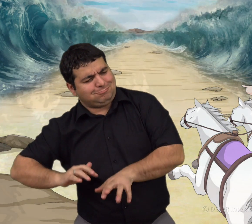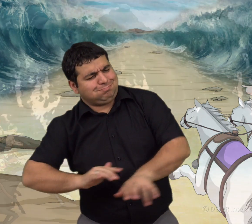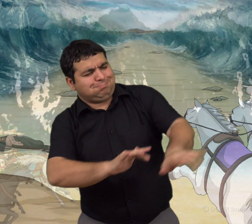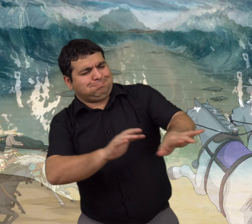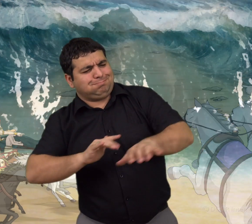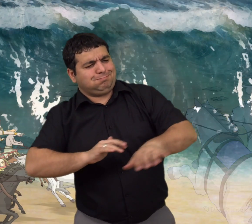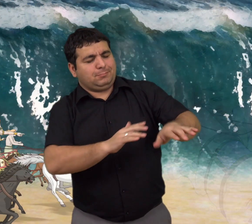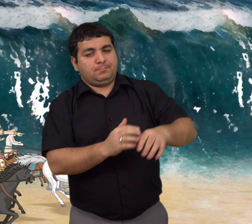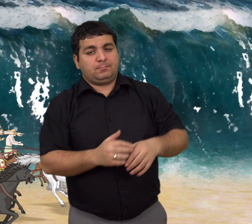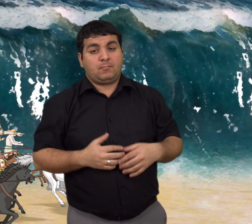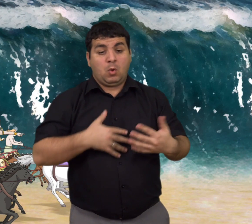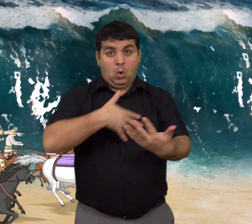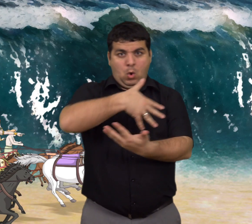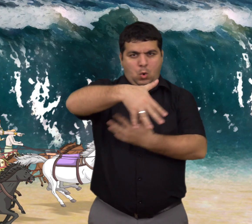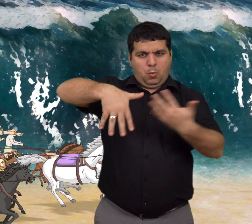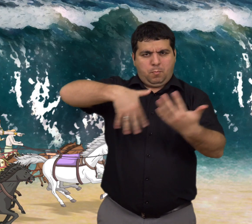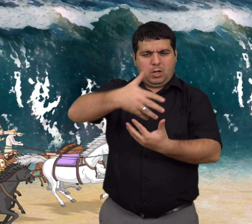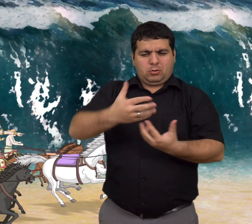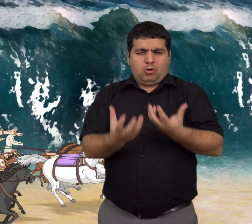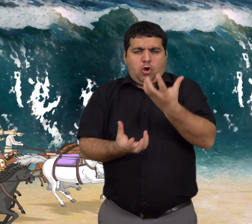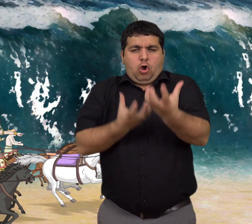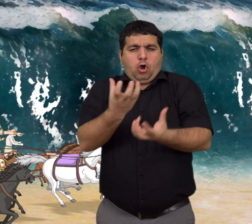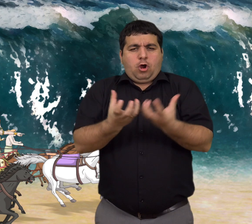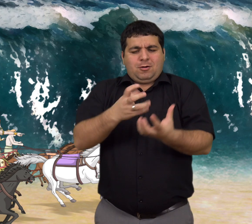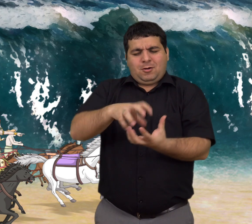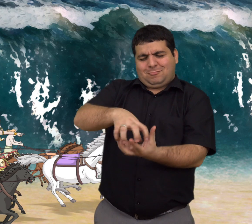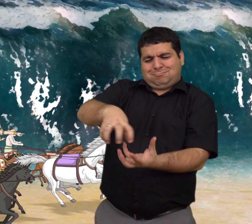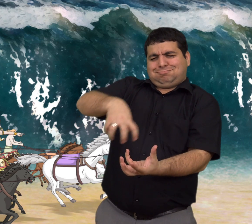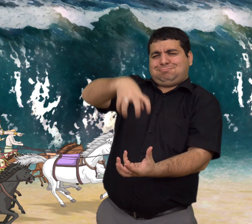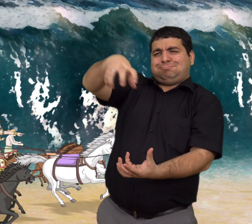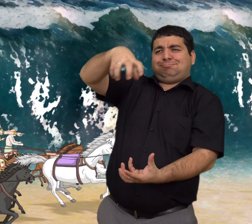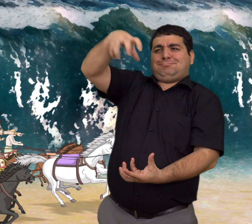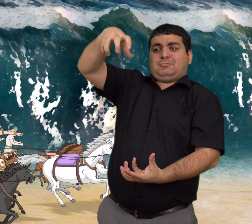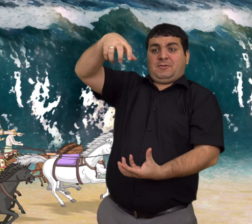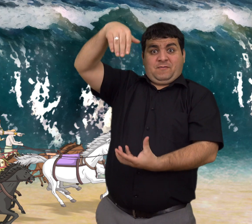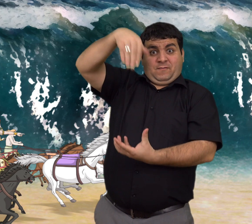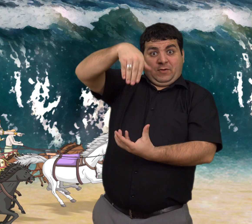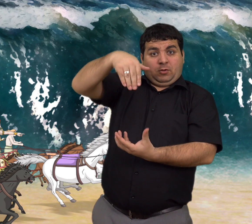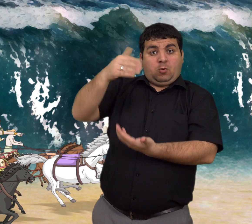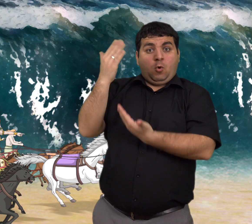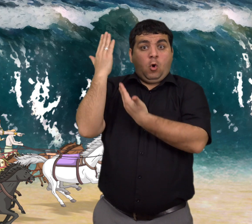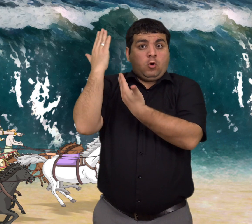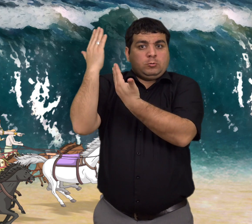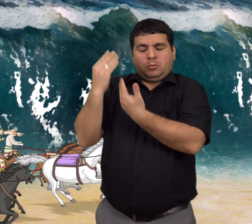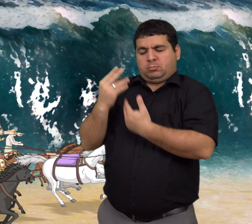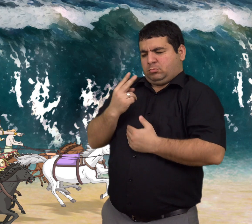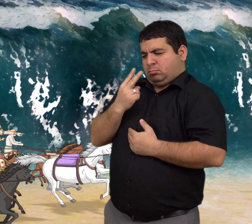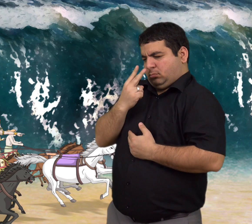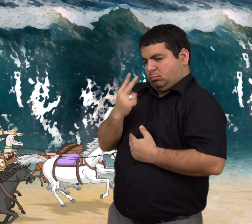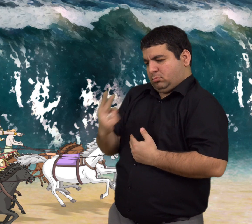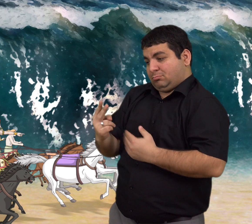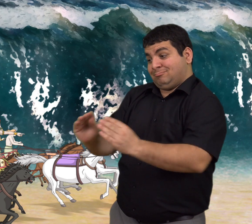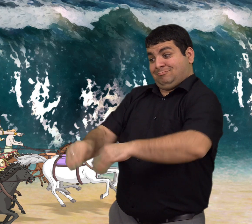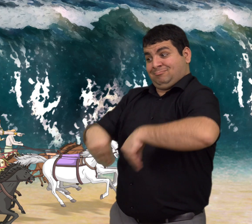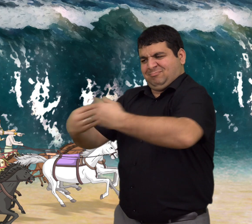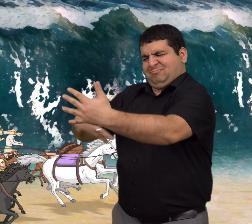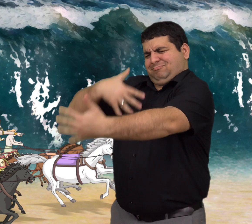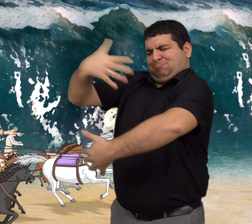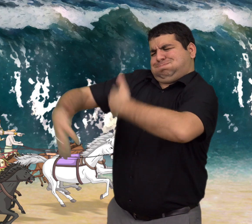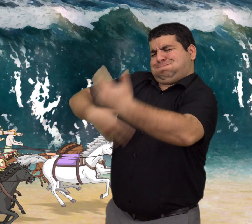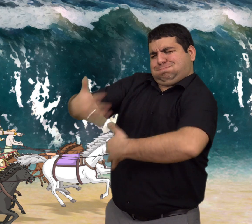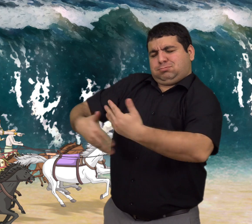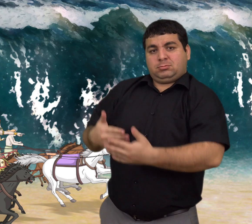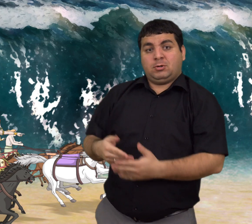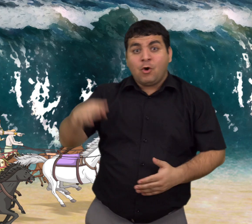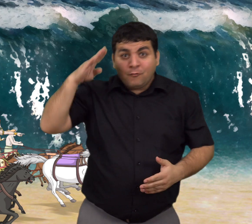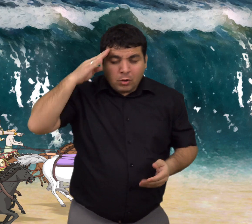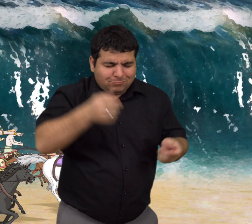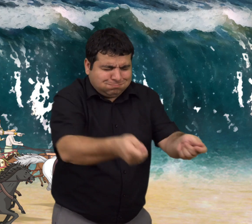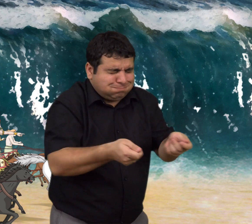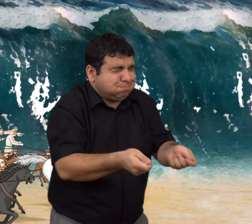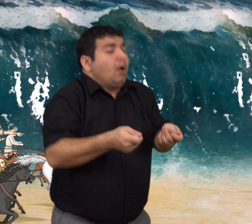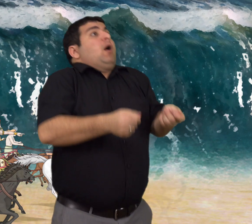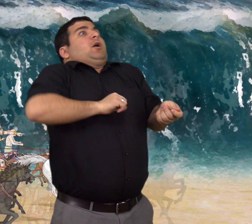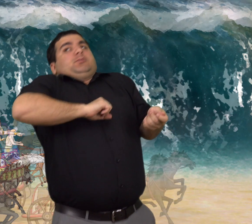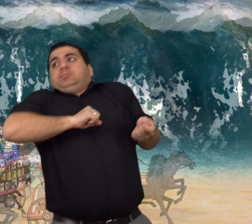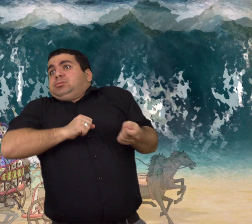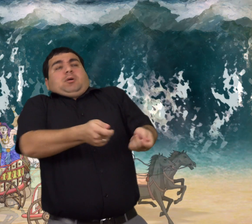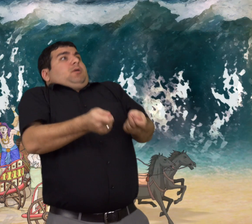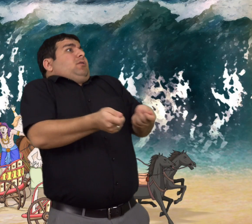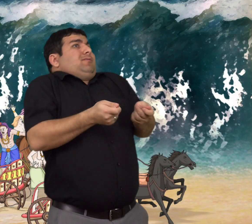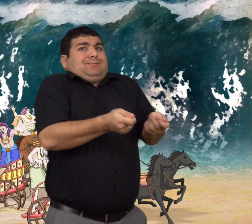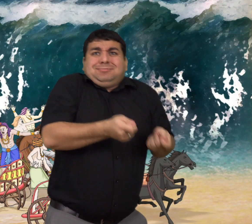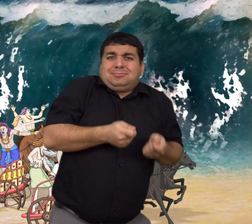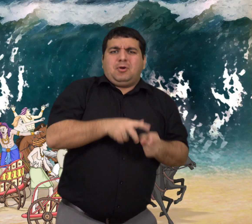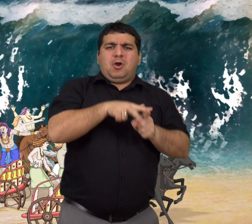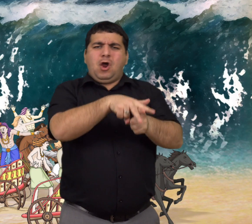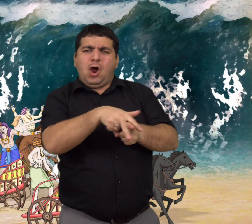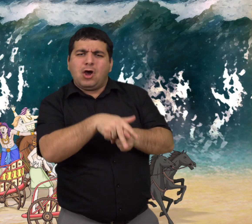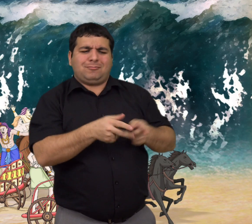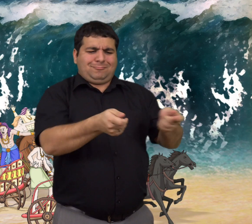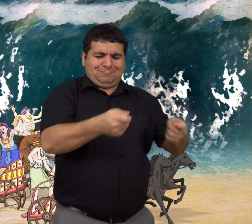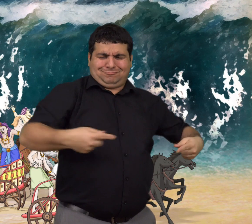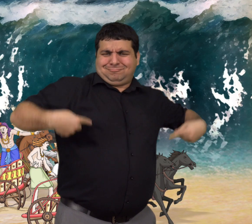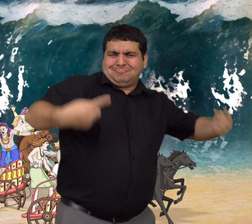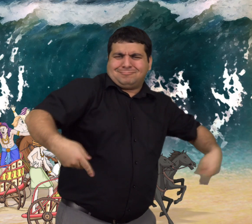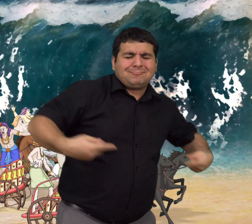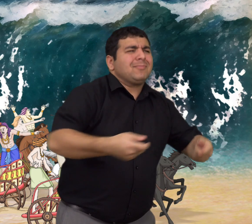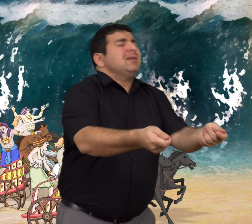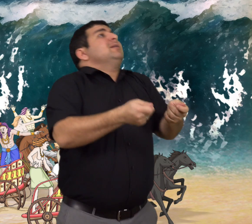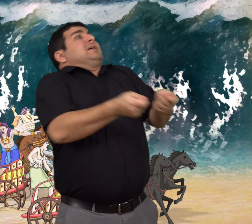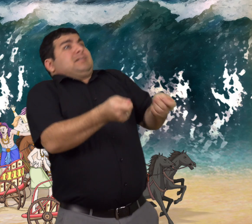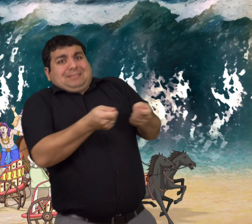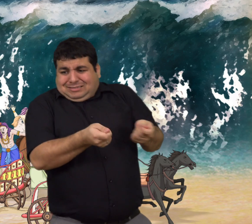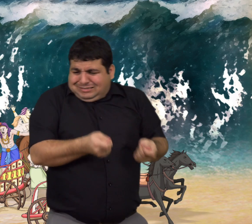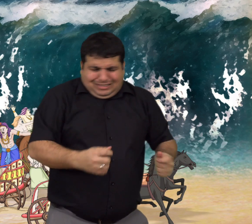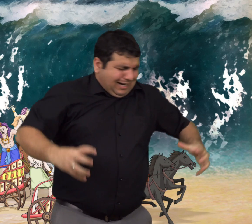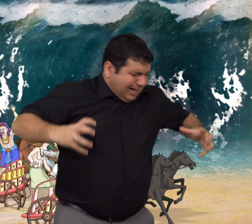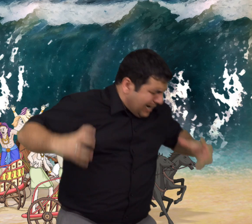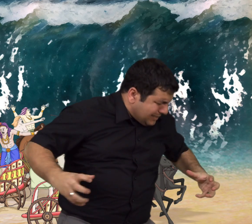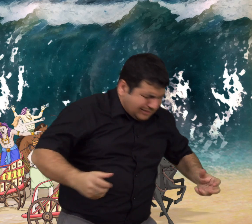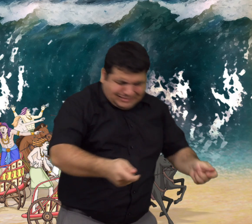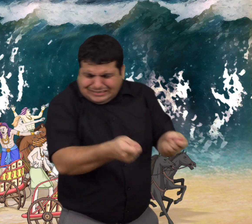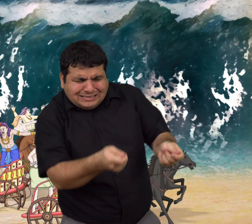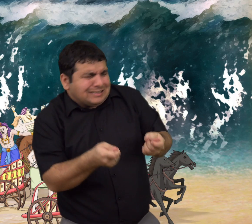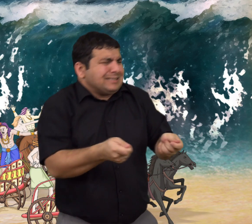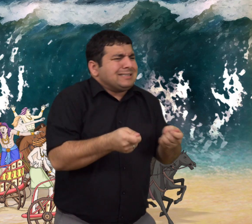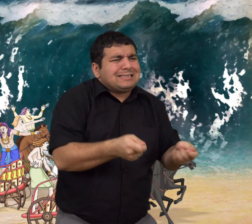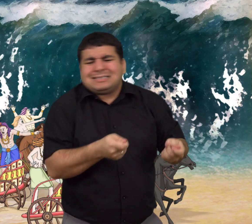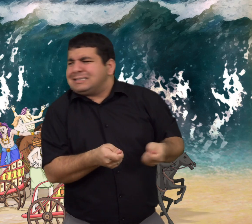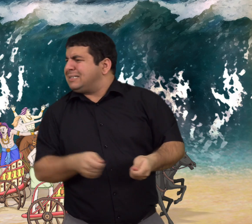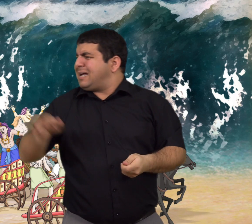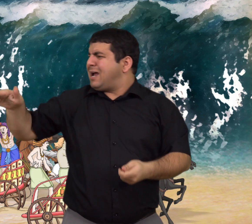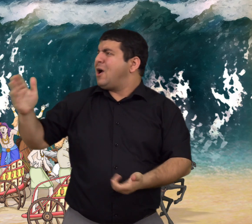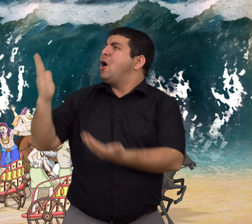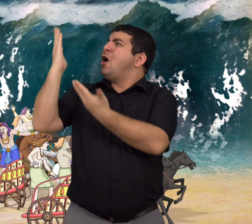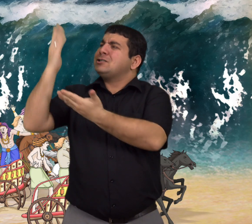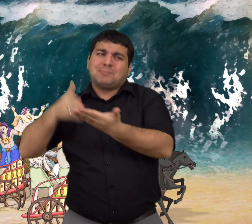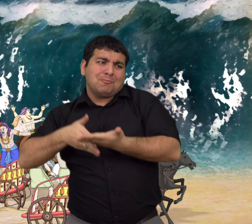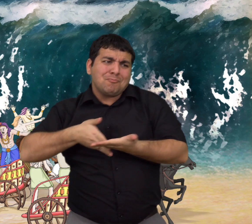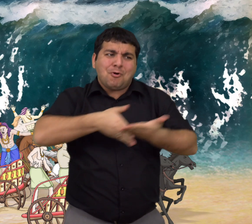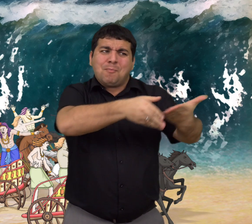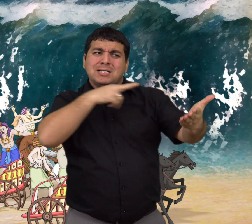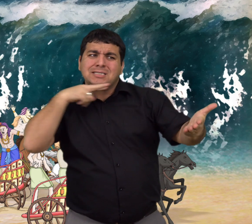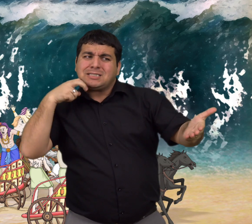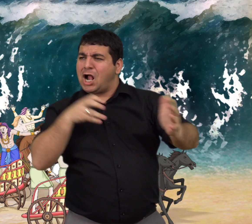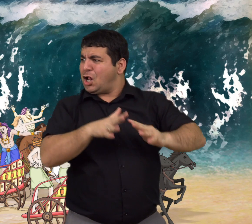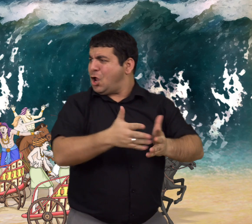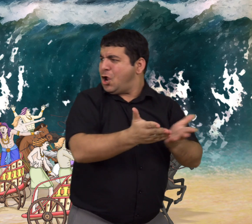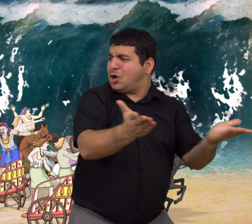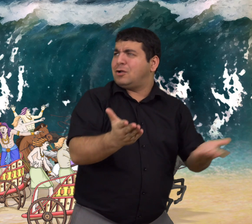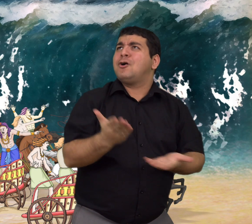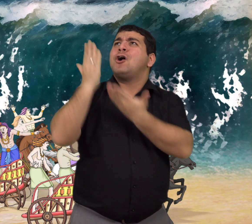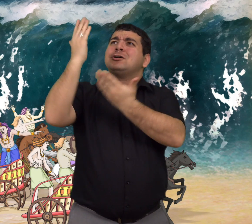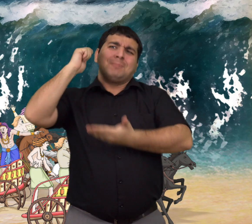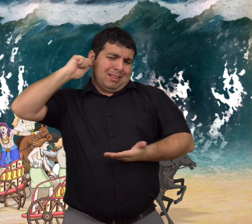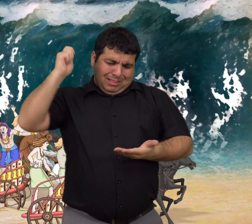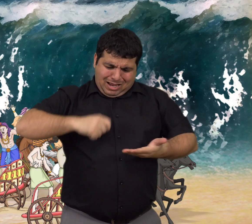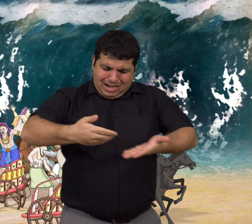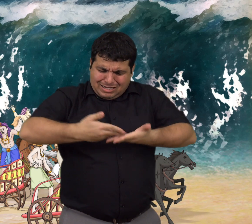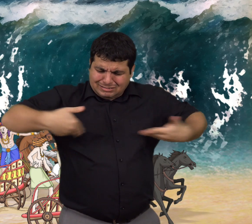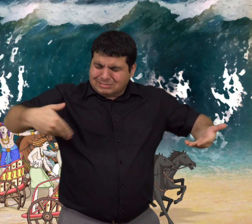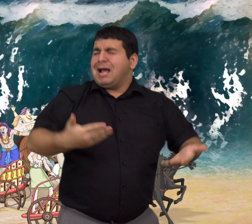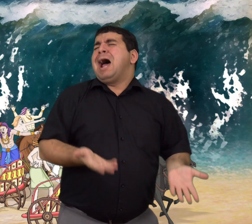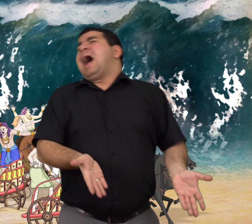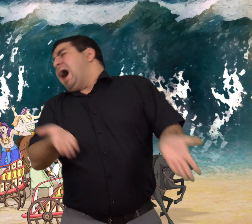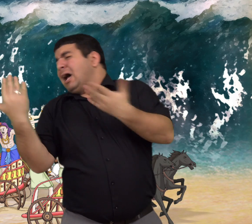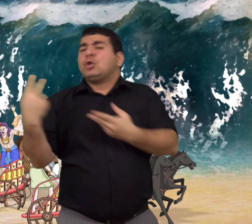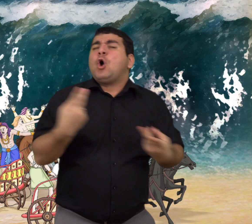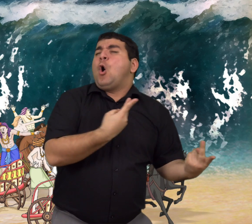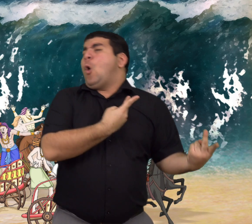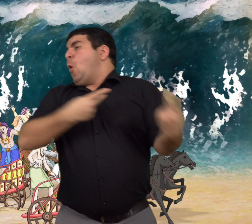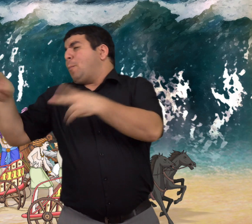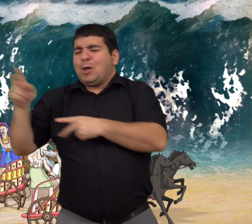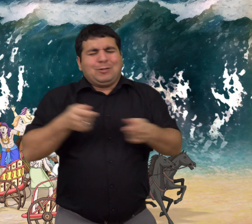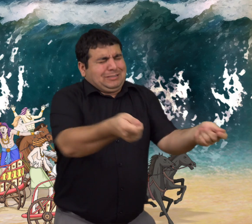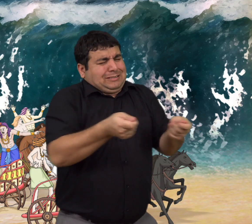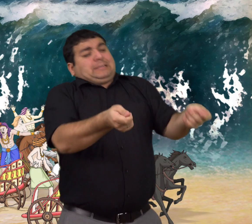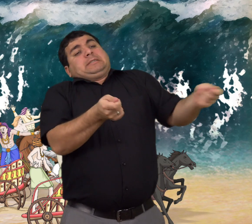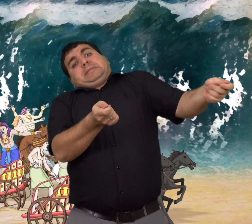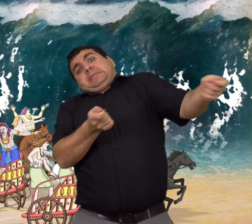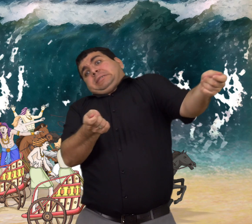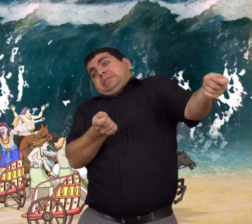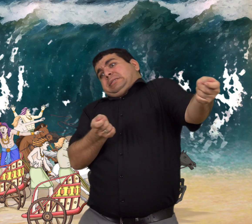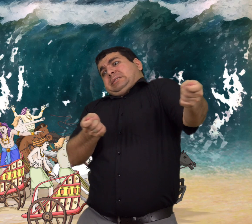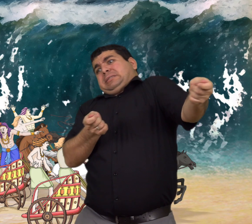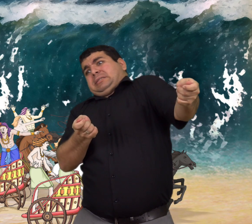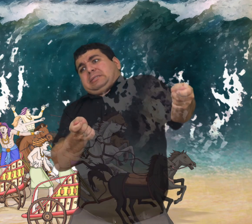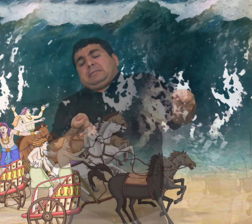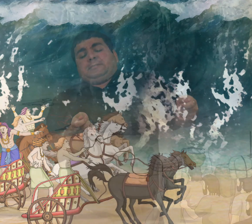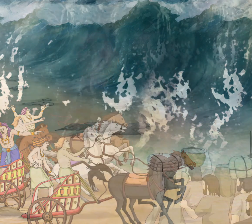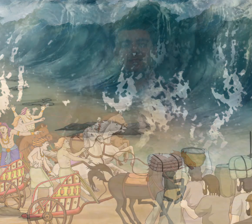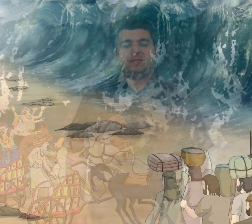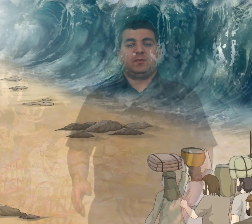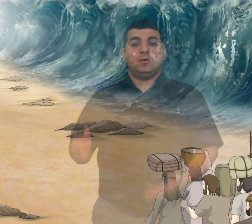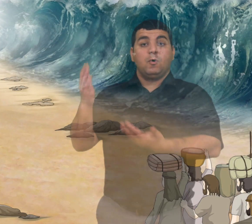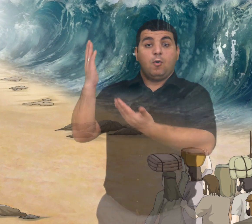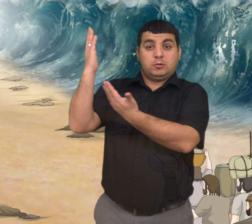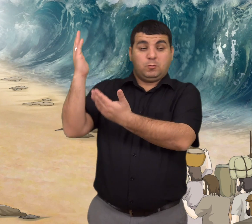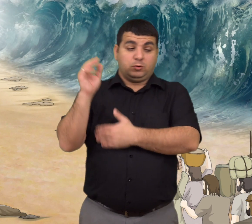At morning watch, however, the LORD looked down on the army of the Egyptians from the pillar of fire and cloud, and He threw their camp into confusion. He caused their chariot wheels to wobble, so that they had difficulty driving. “Let us flee from the Israelites,” said the Egyptians, “for the LORD is fighting for them against Egypt!”